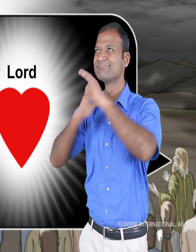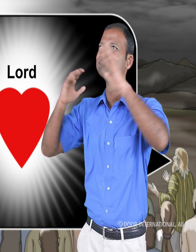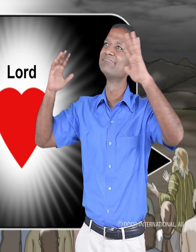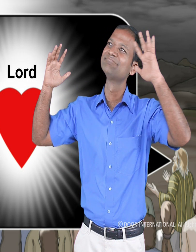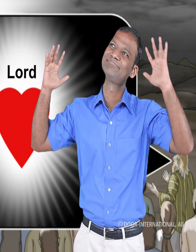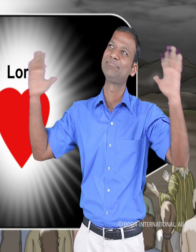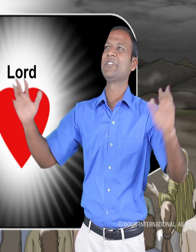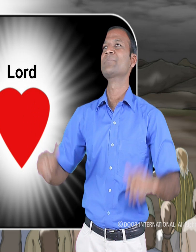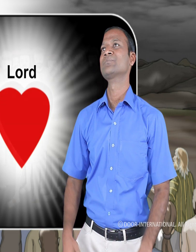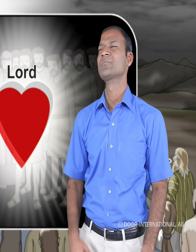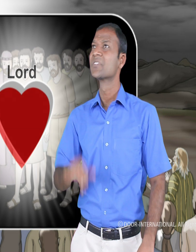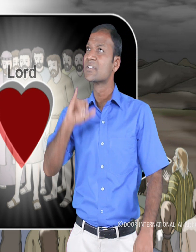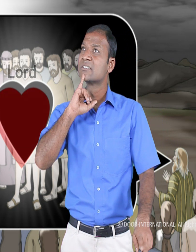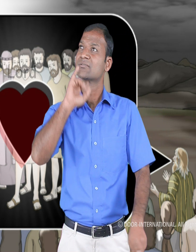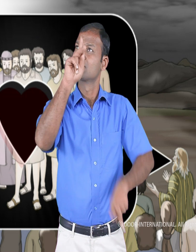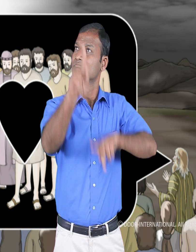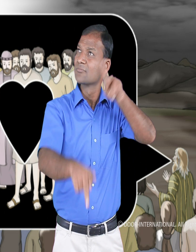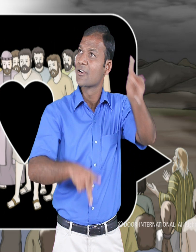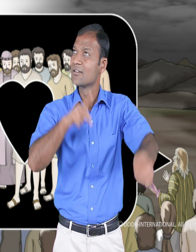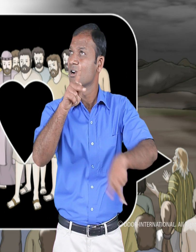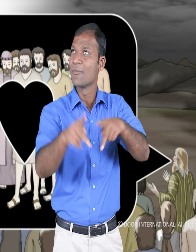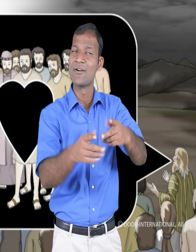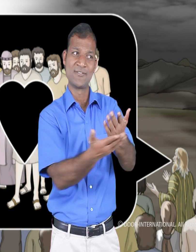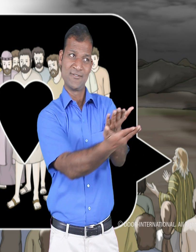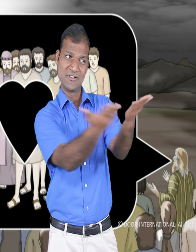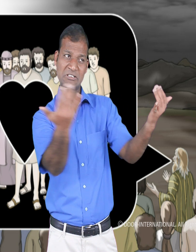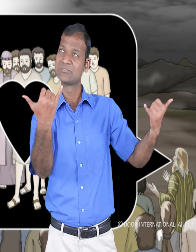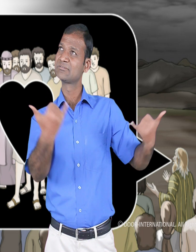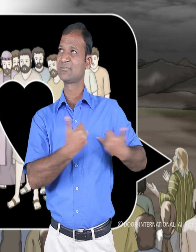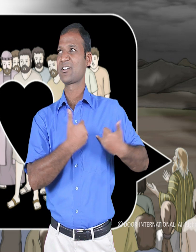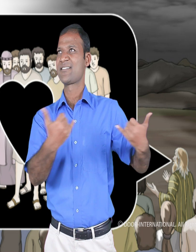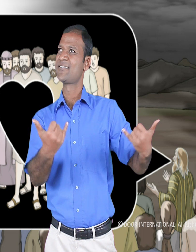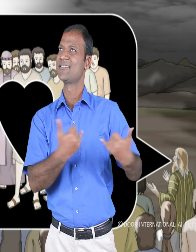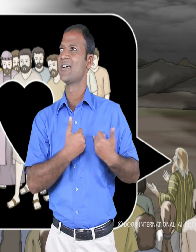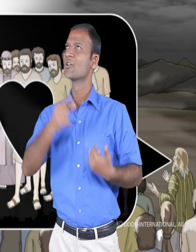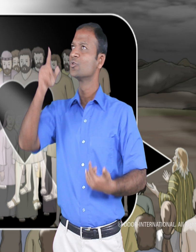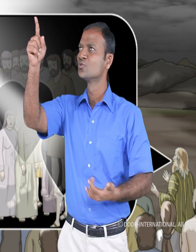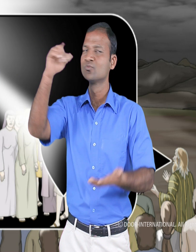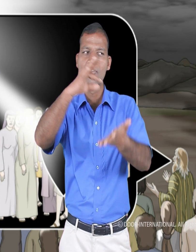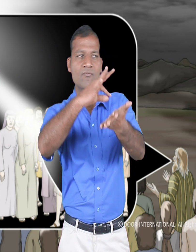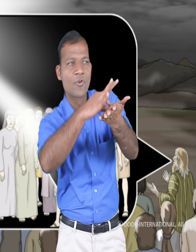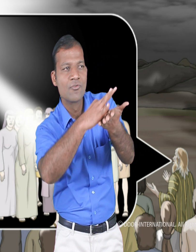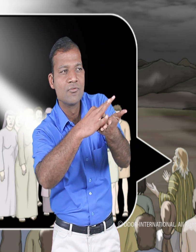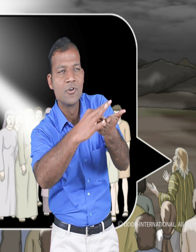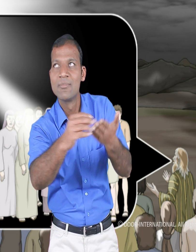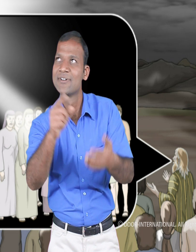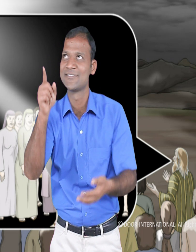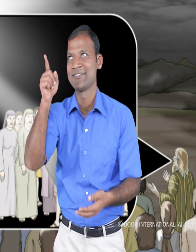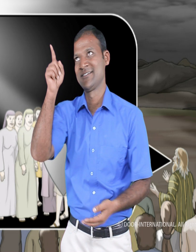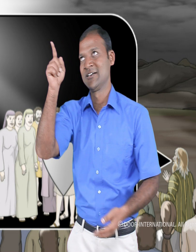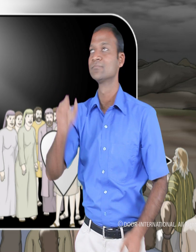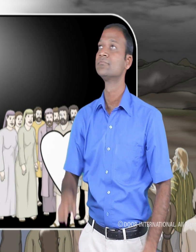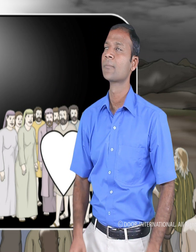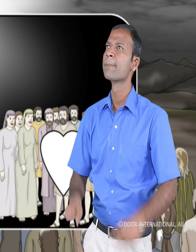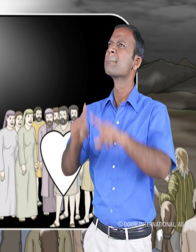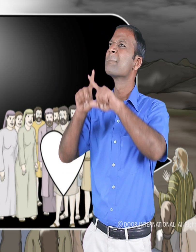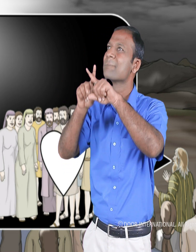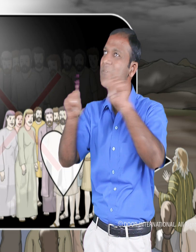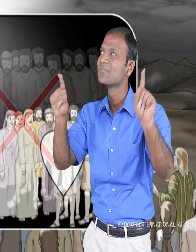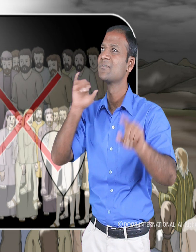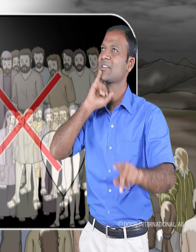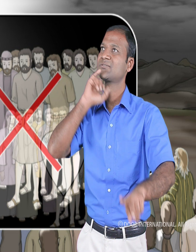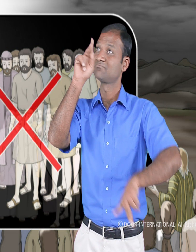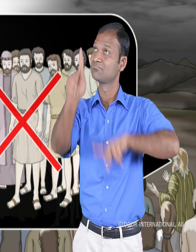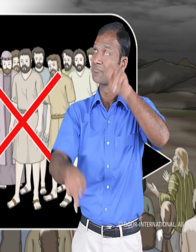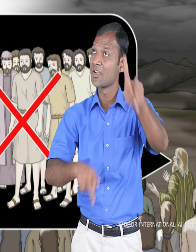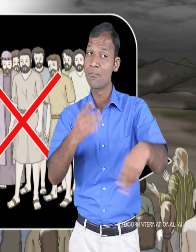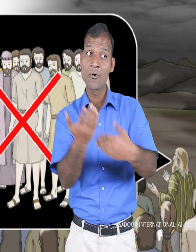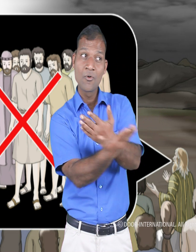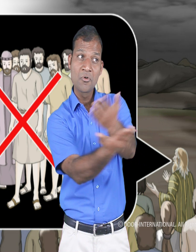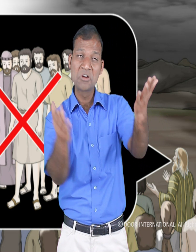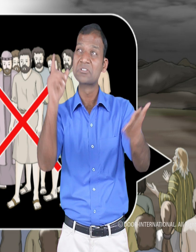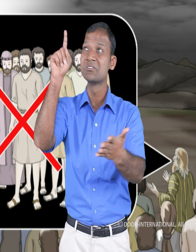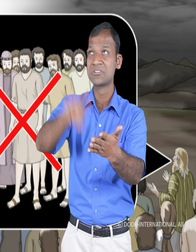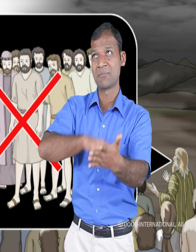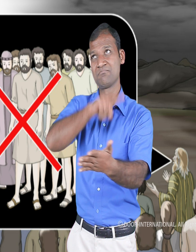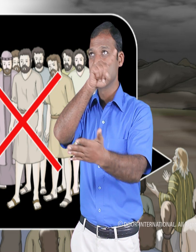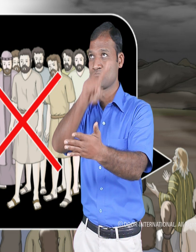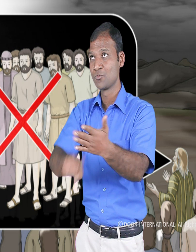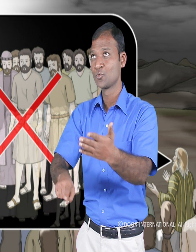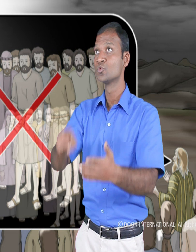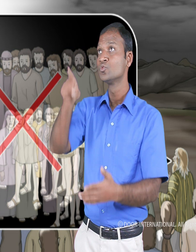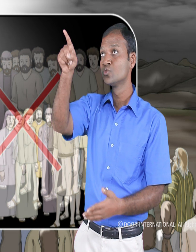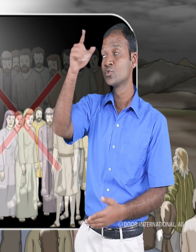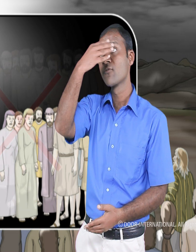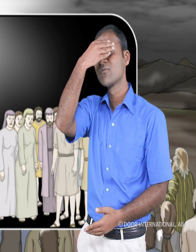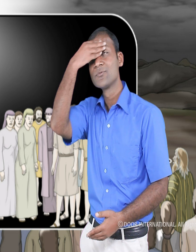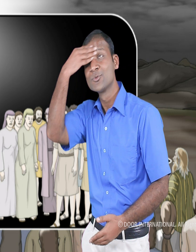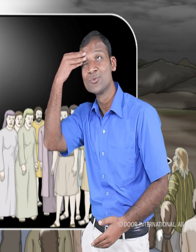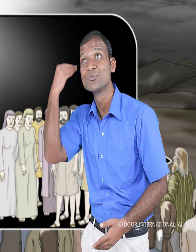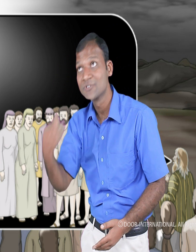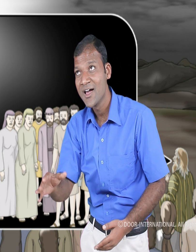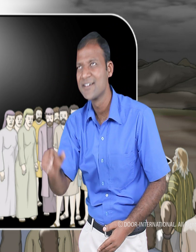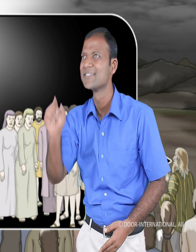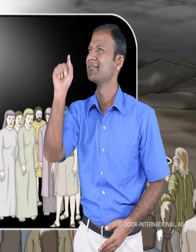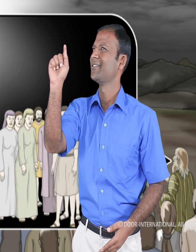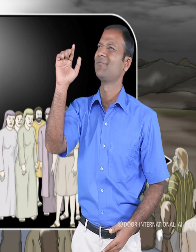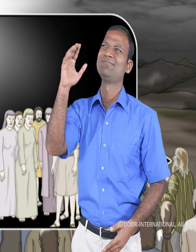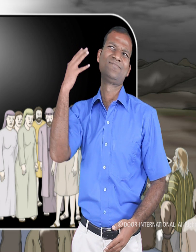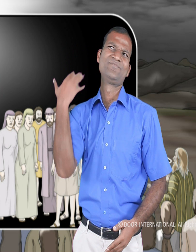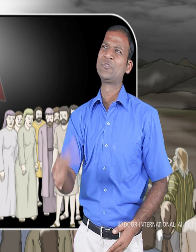Yet He will by no means leave the guilty unpunished;